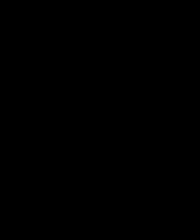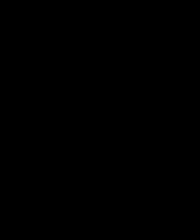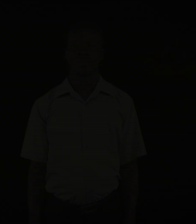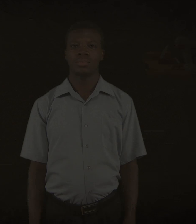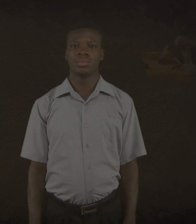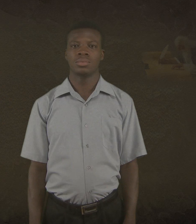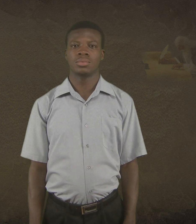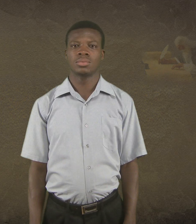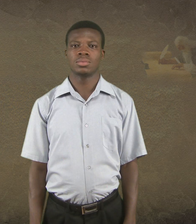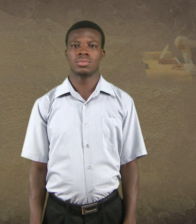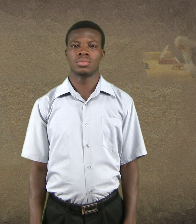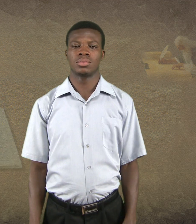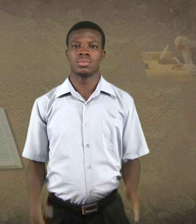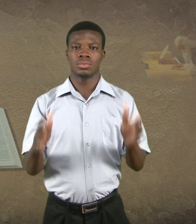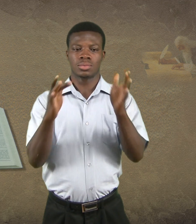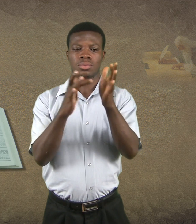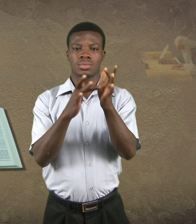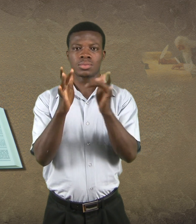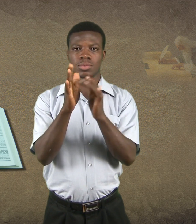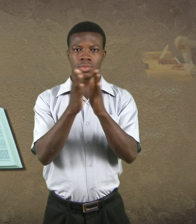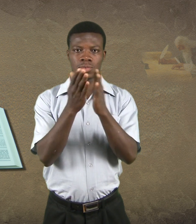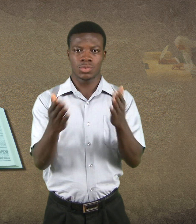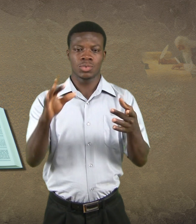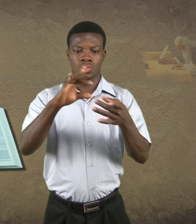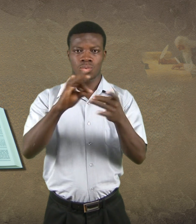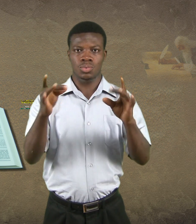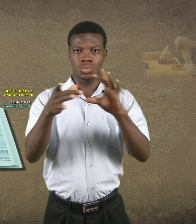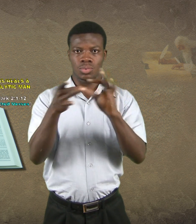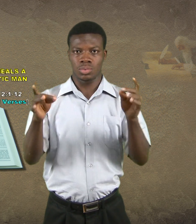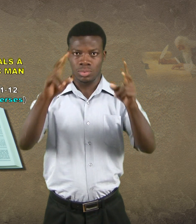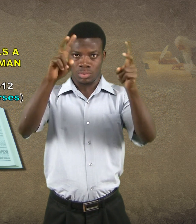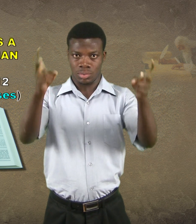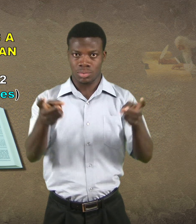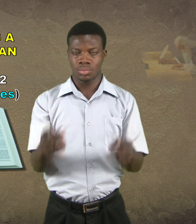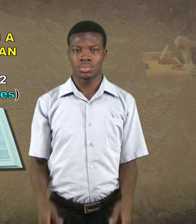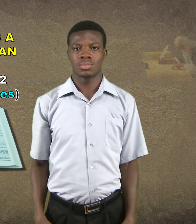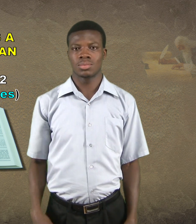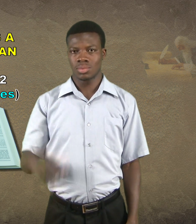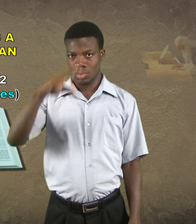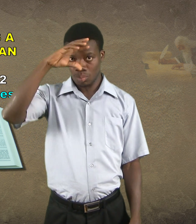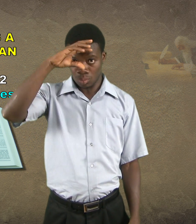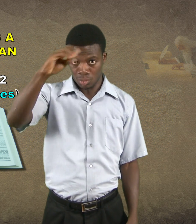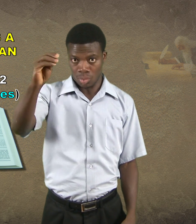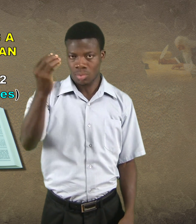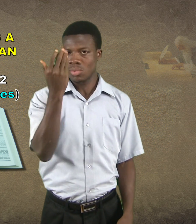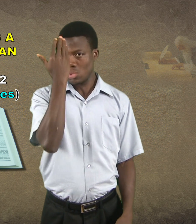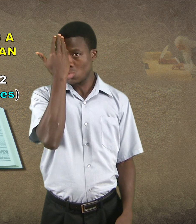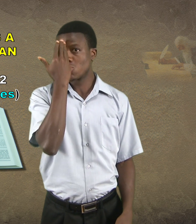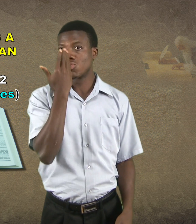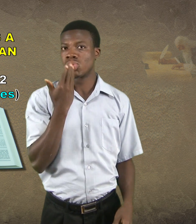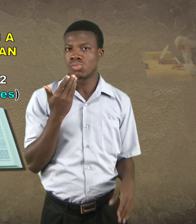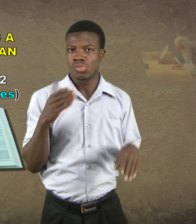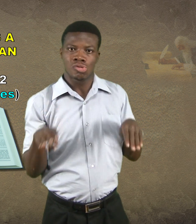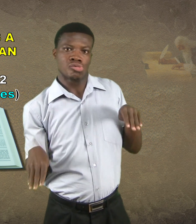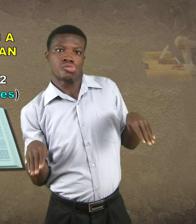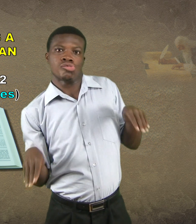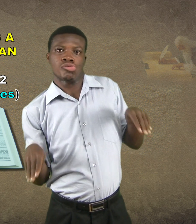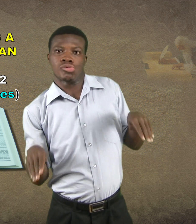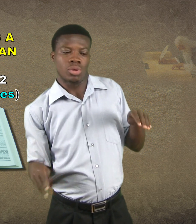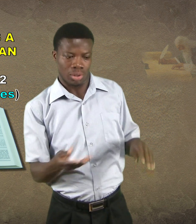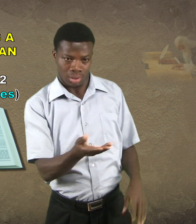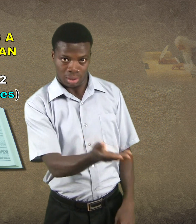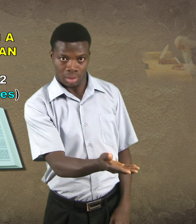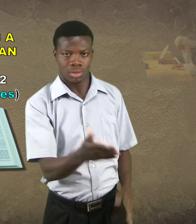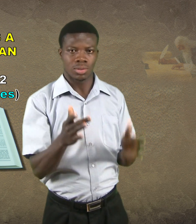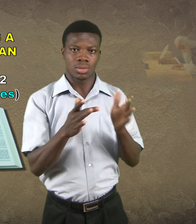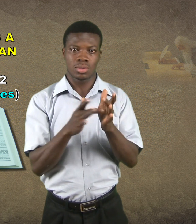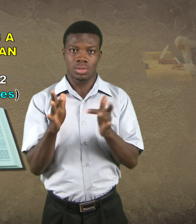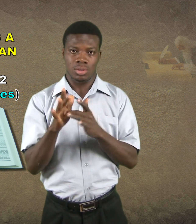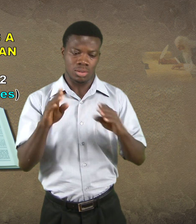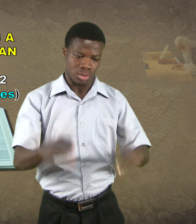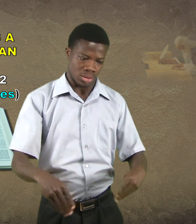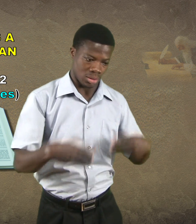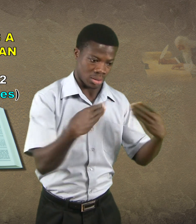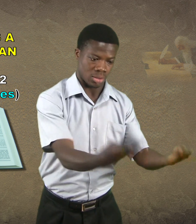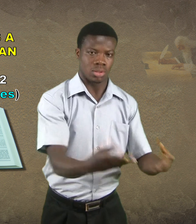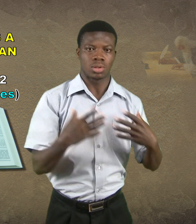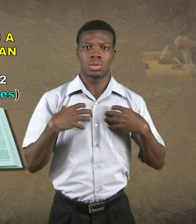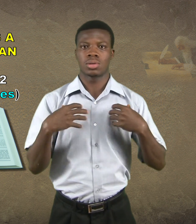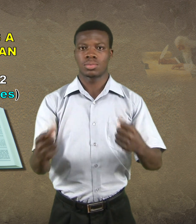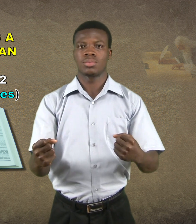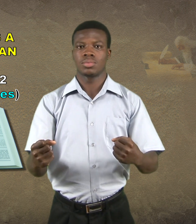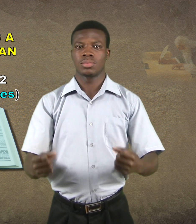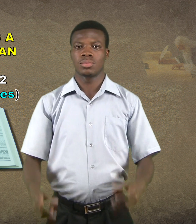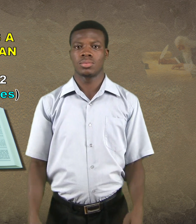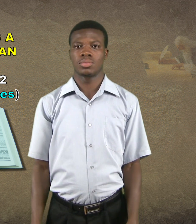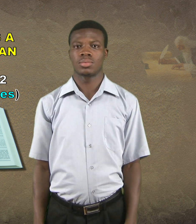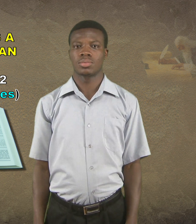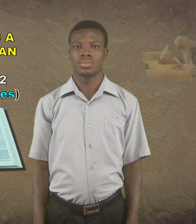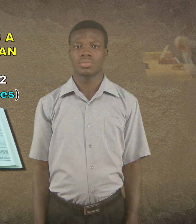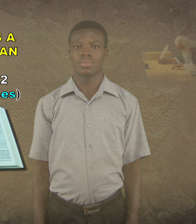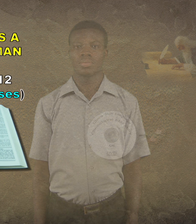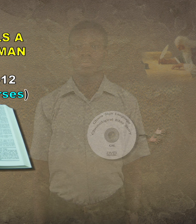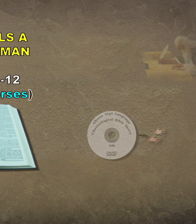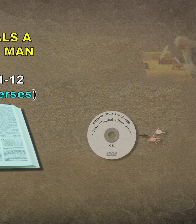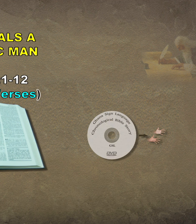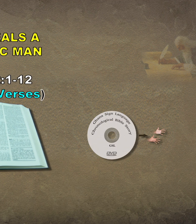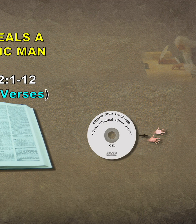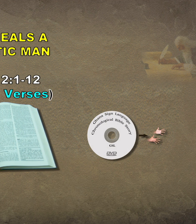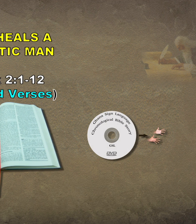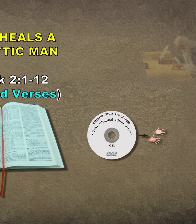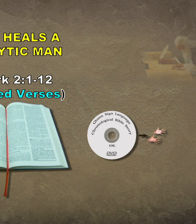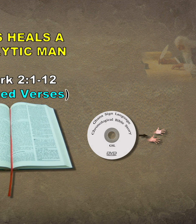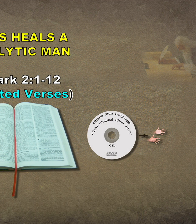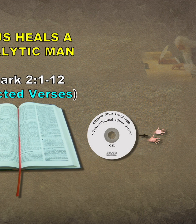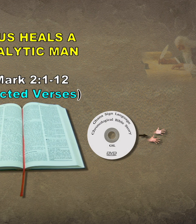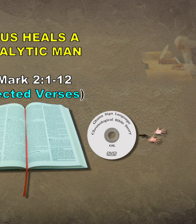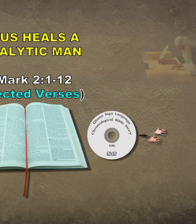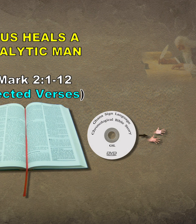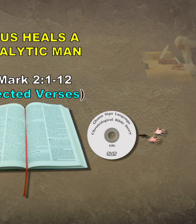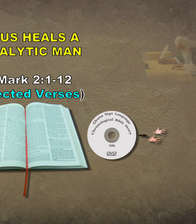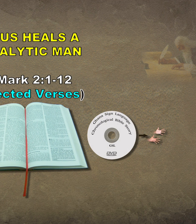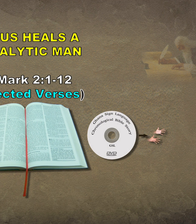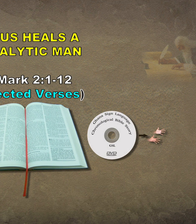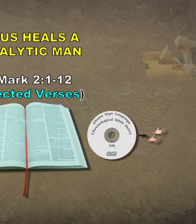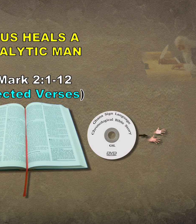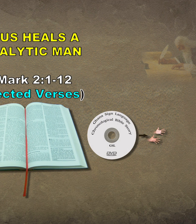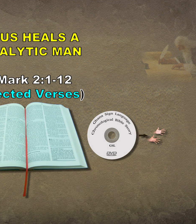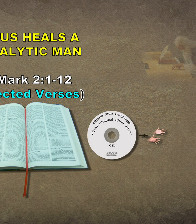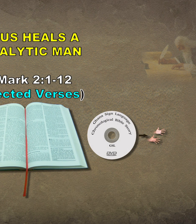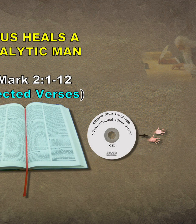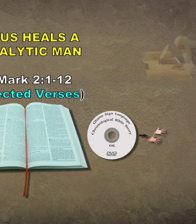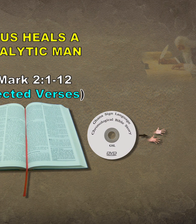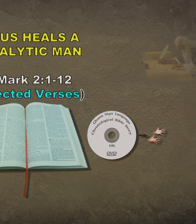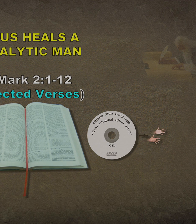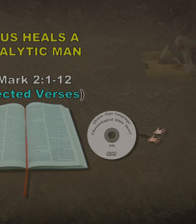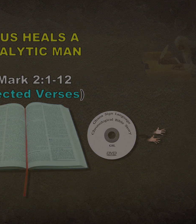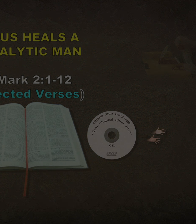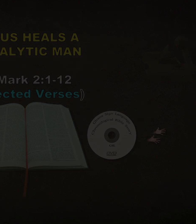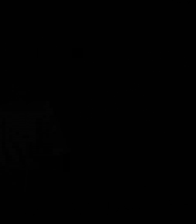Jesus heals a paralytic man